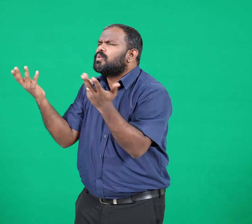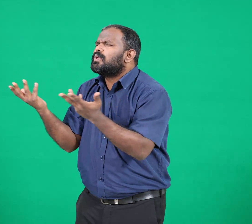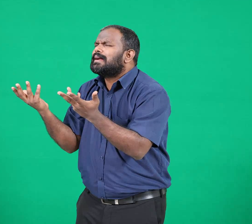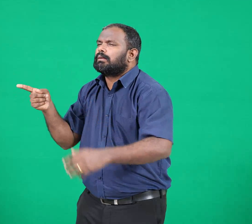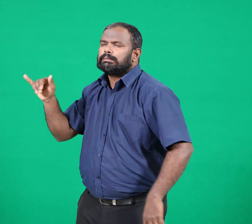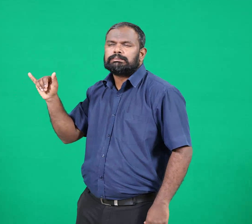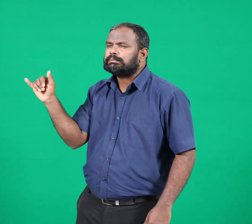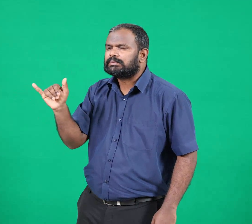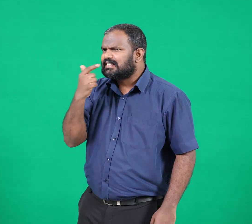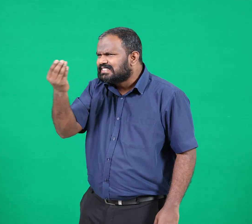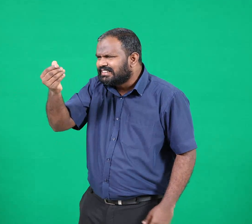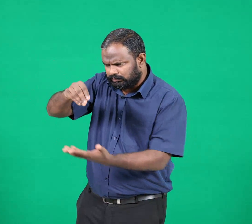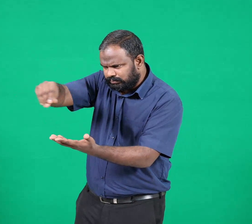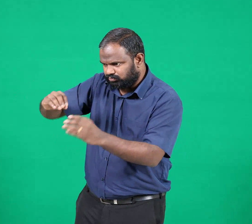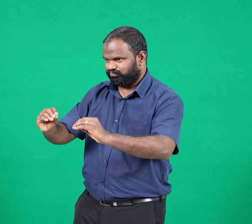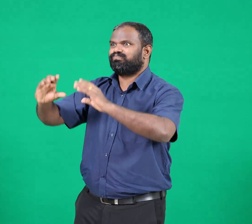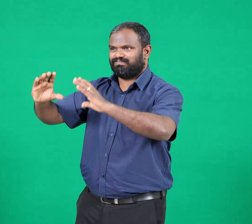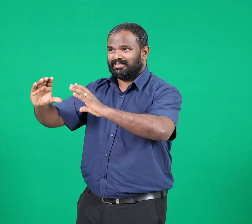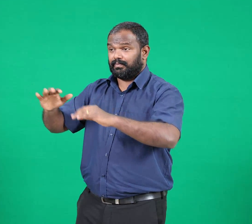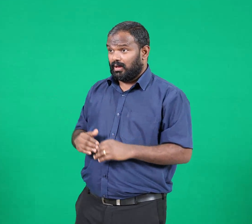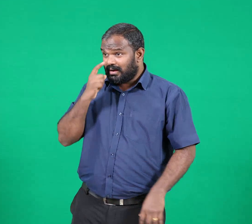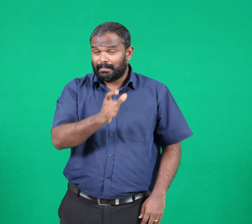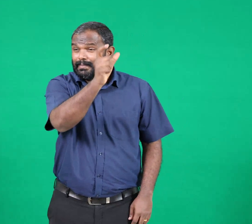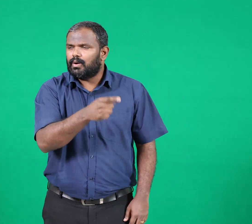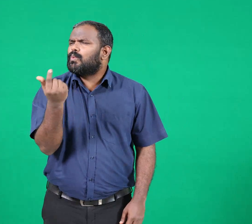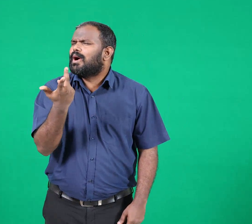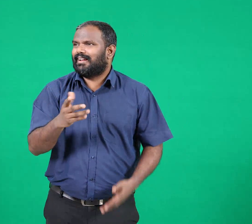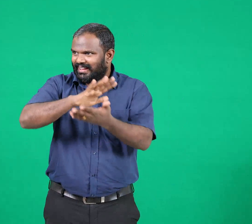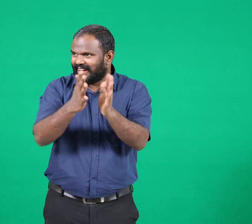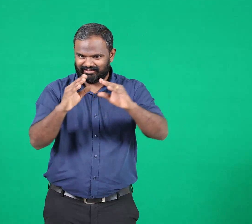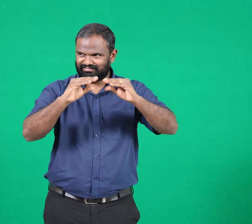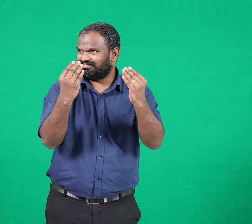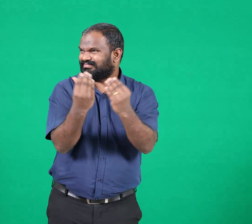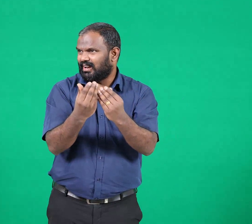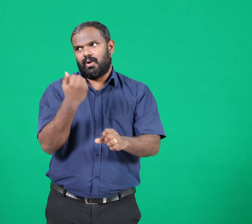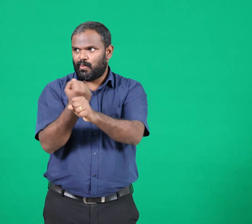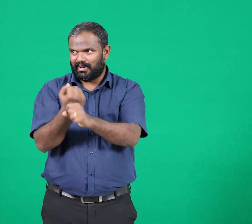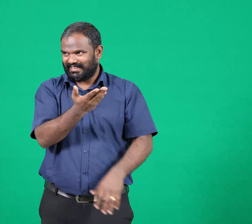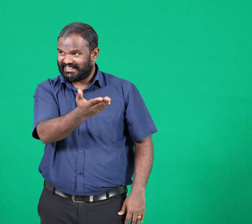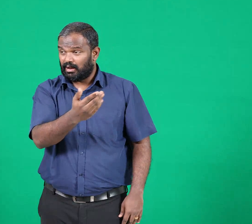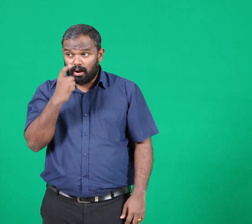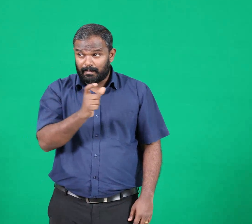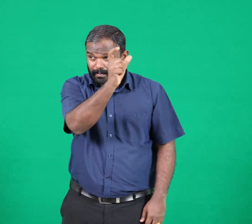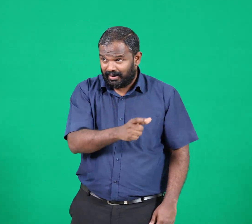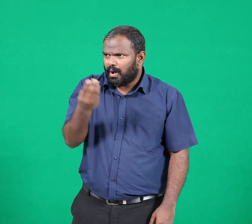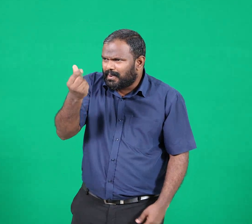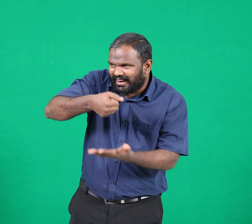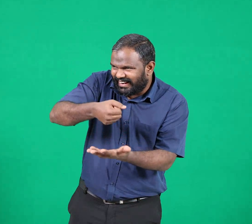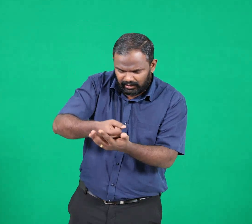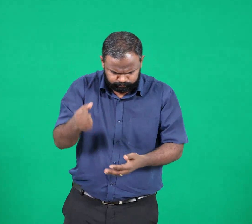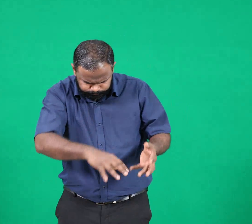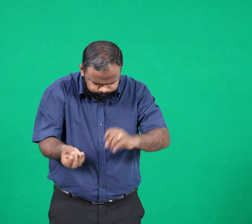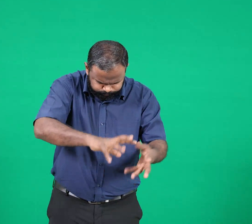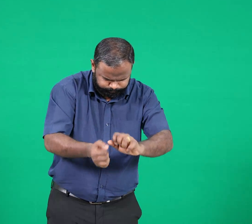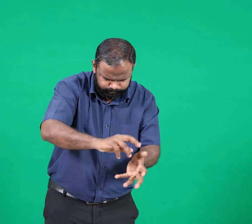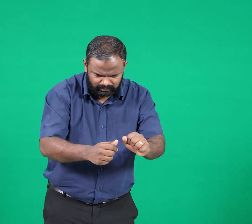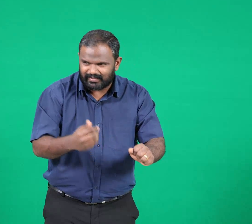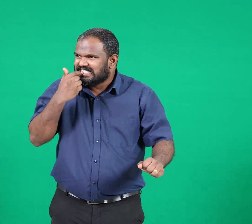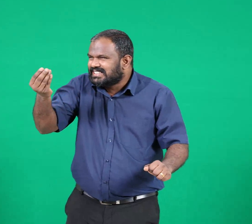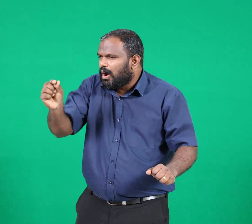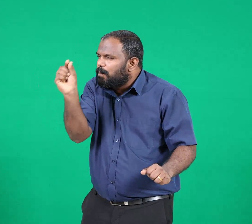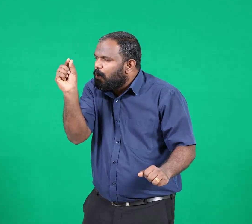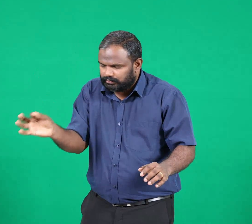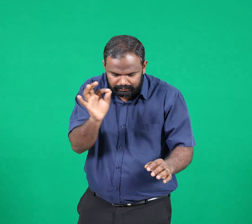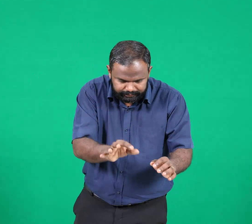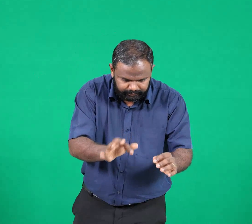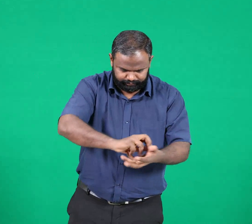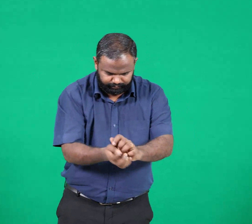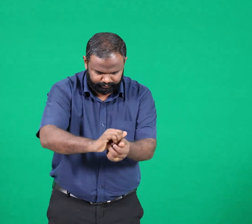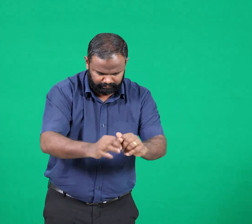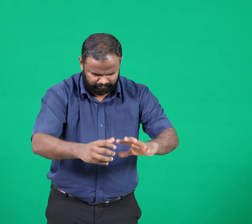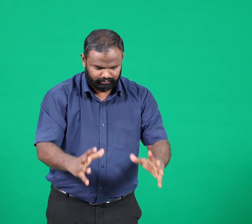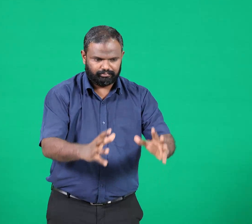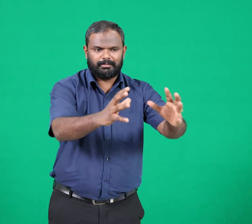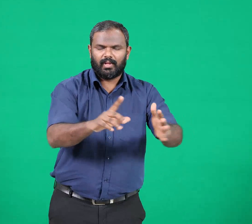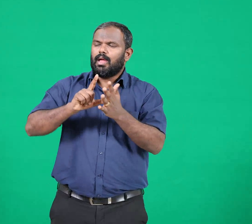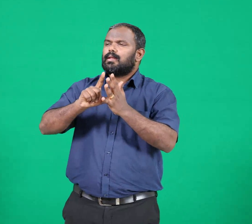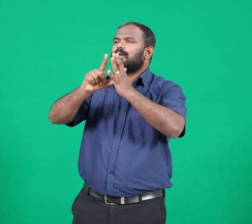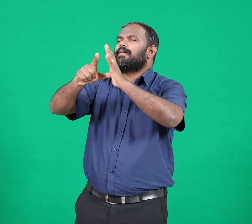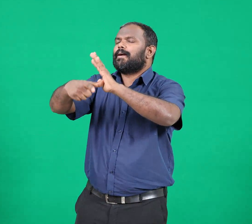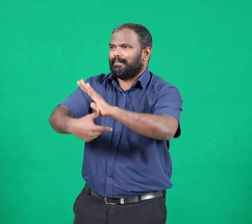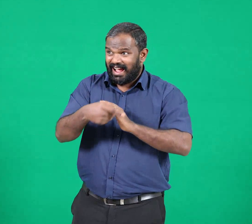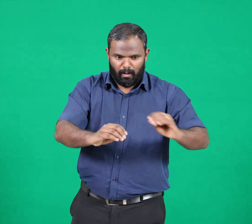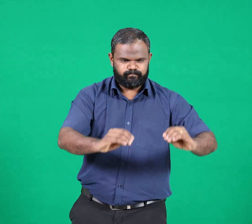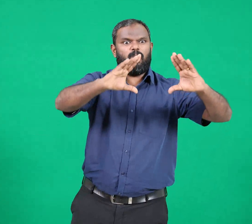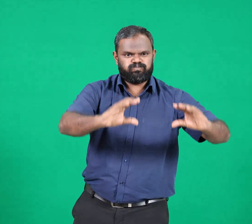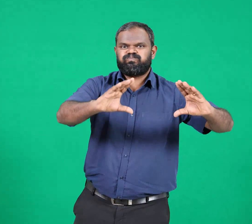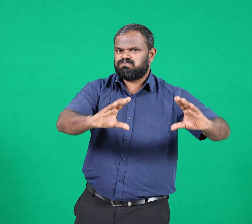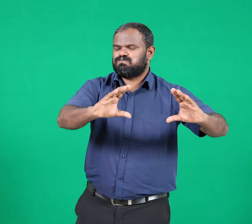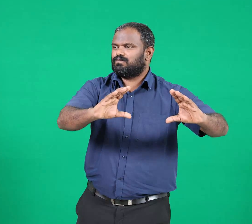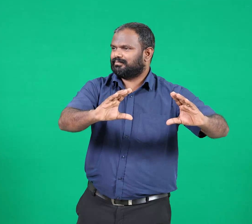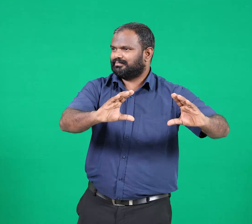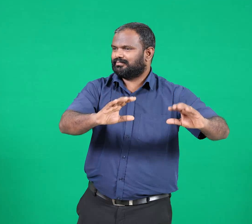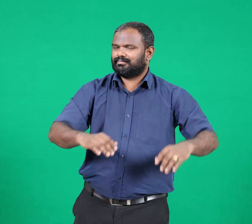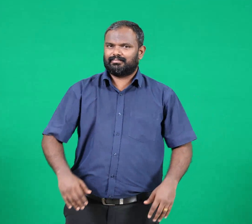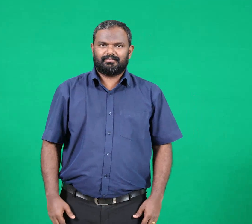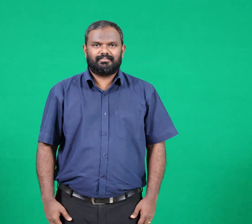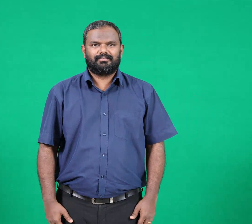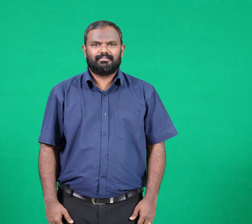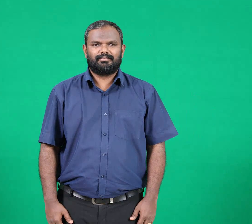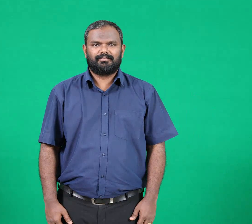It is like leaven that a woman took and mixed into three measures of flour, until all of it was leavened."